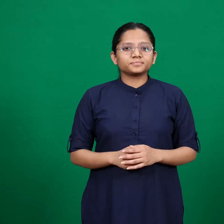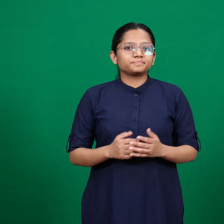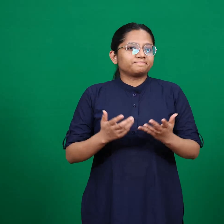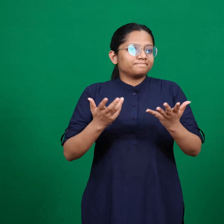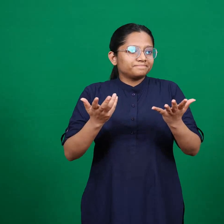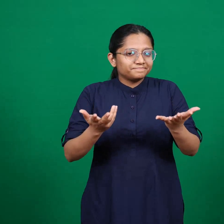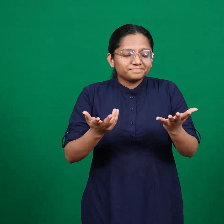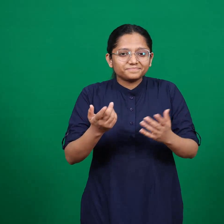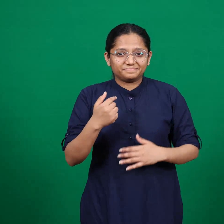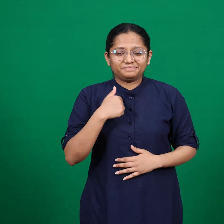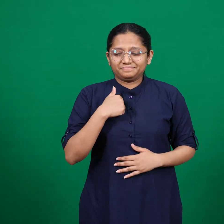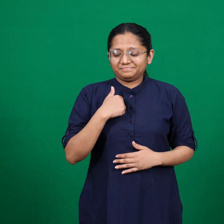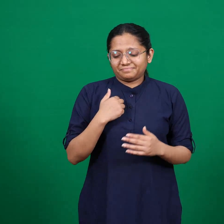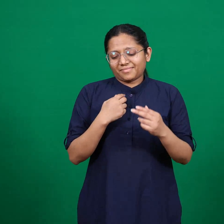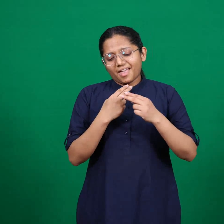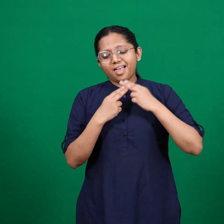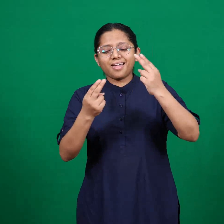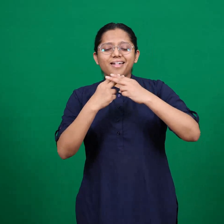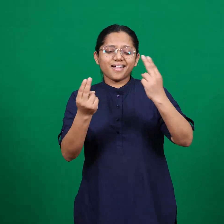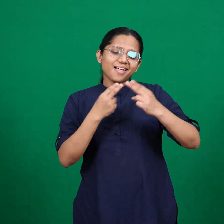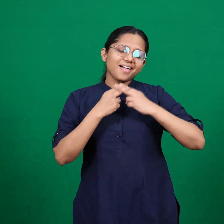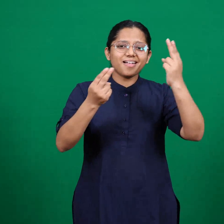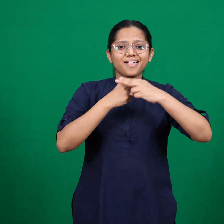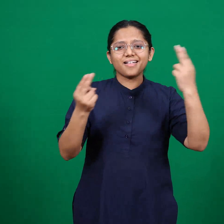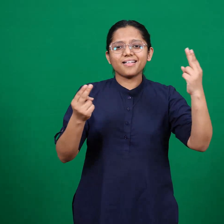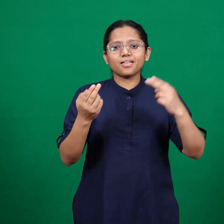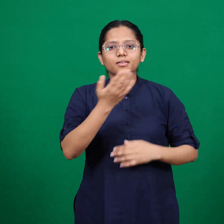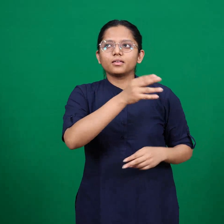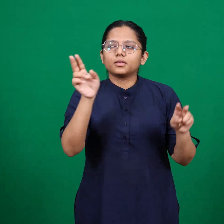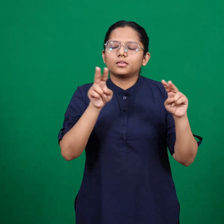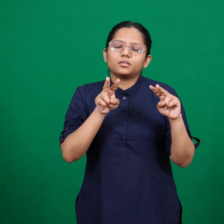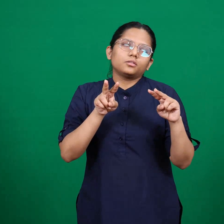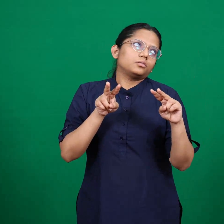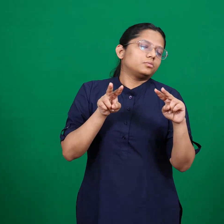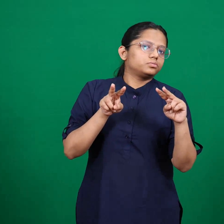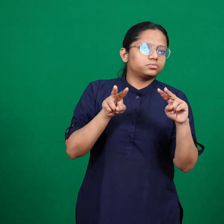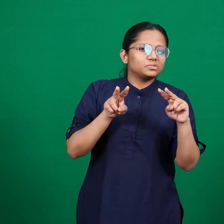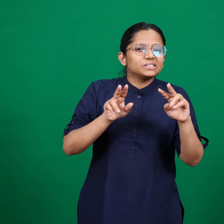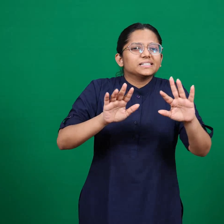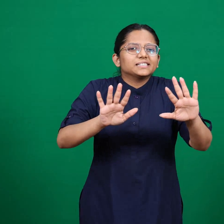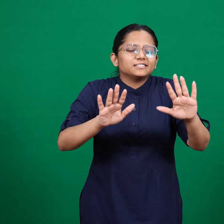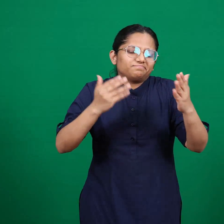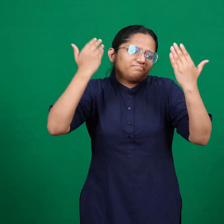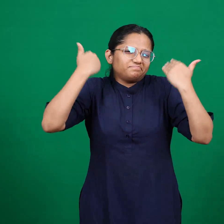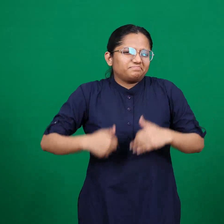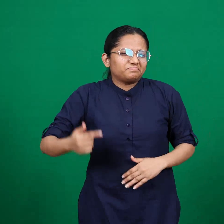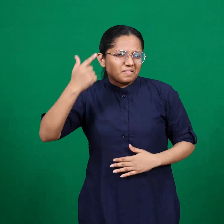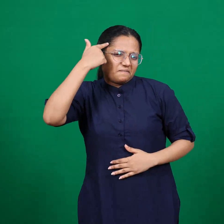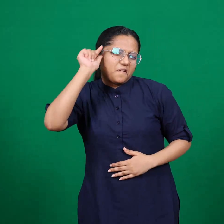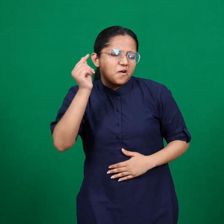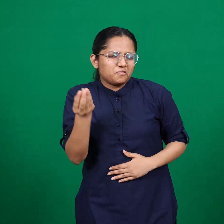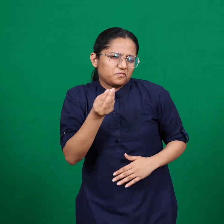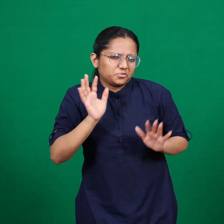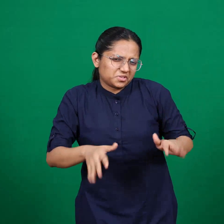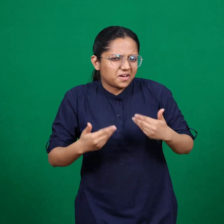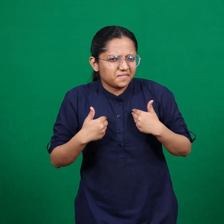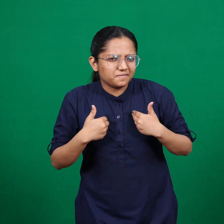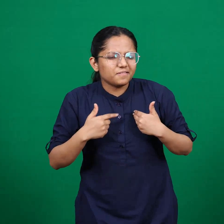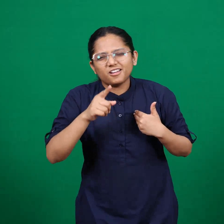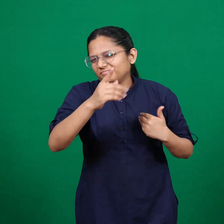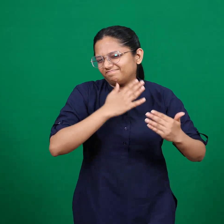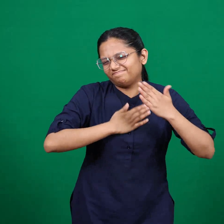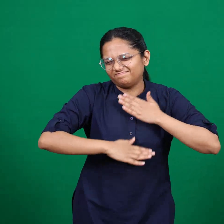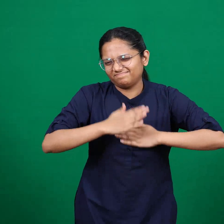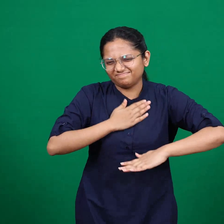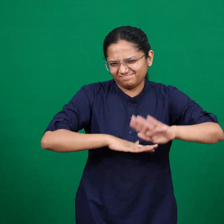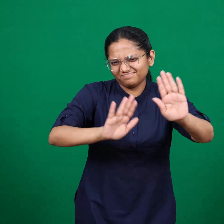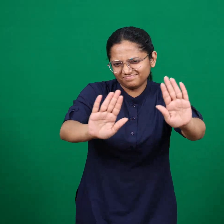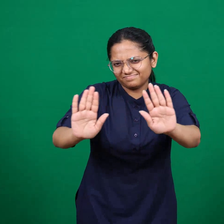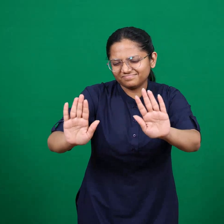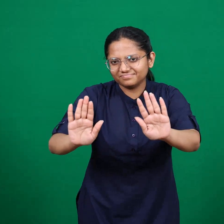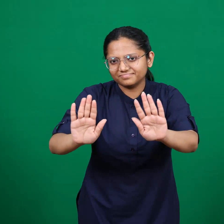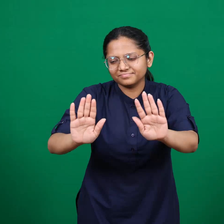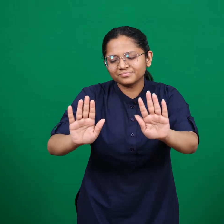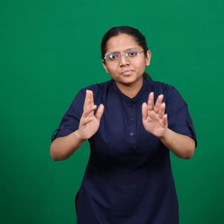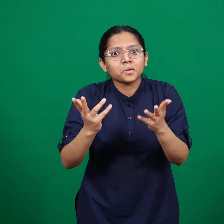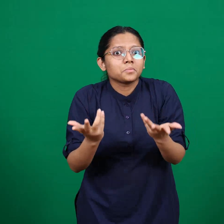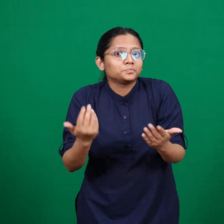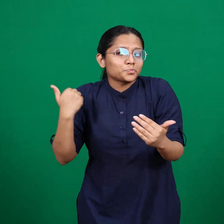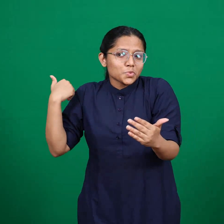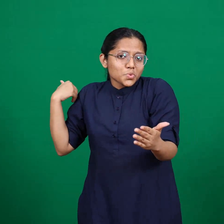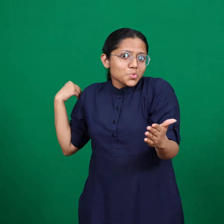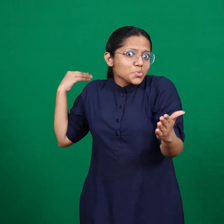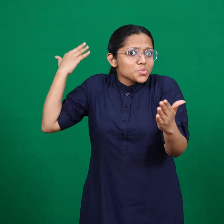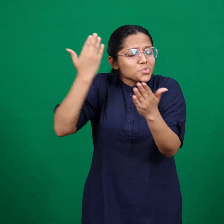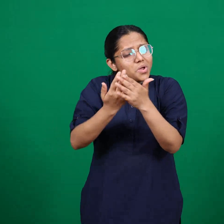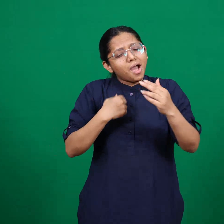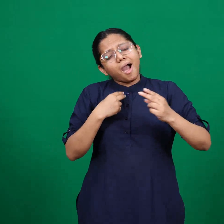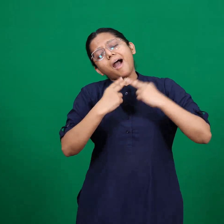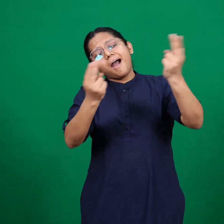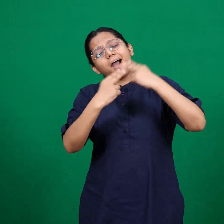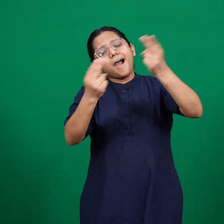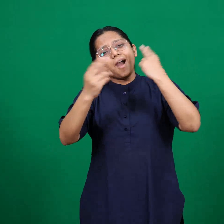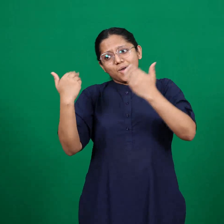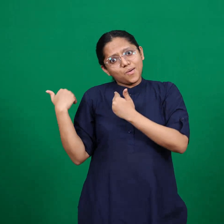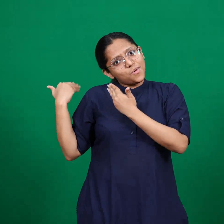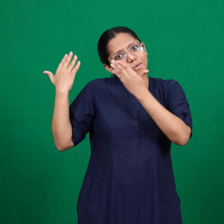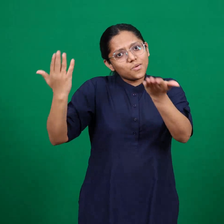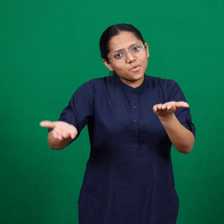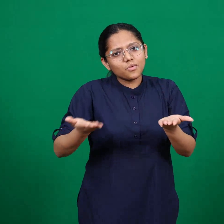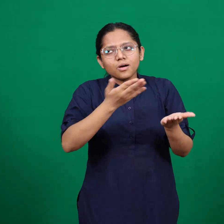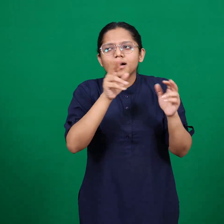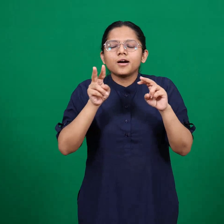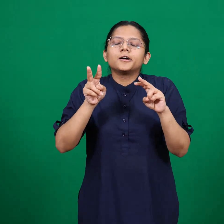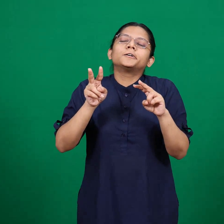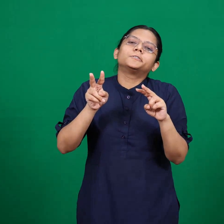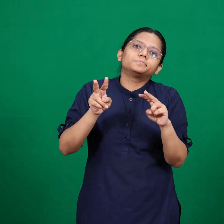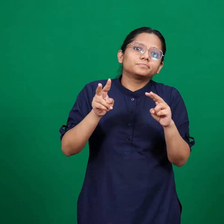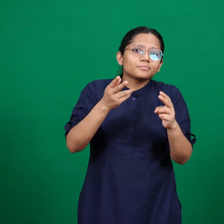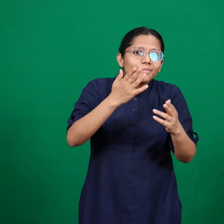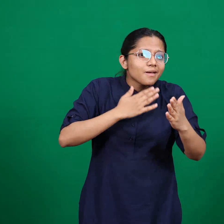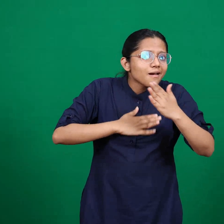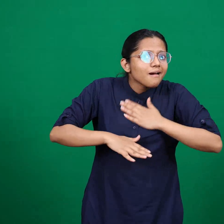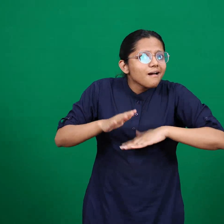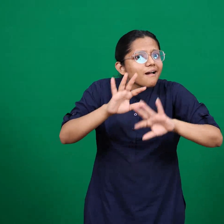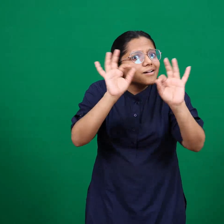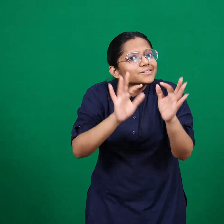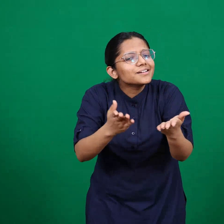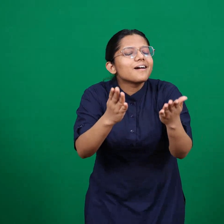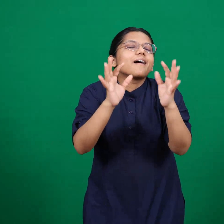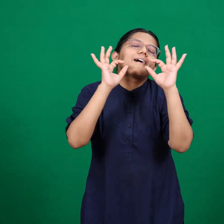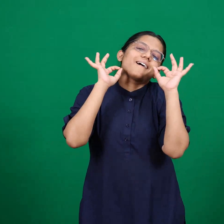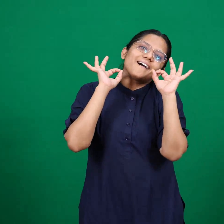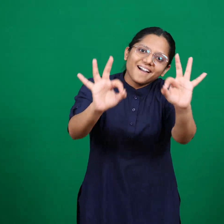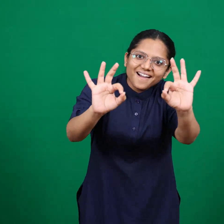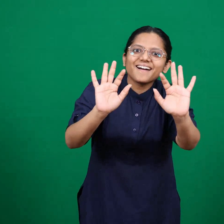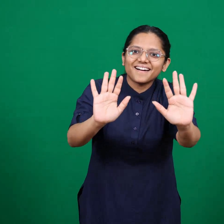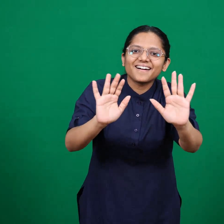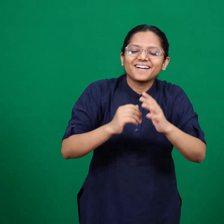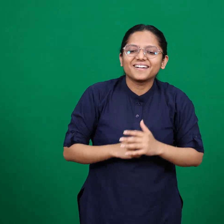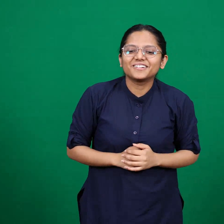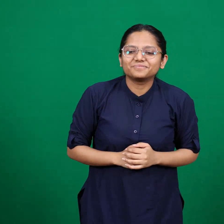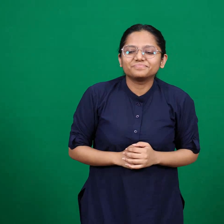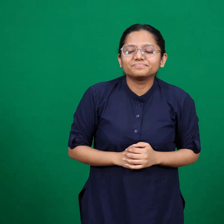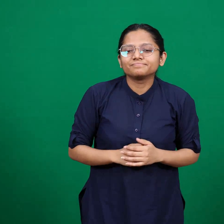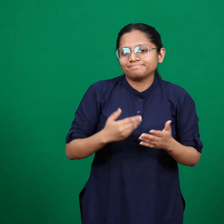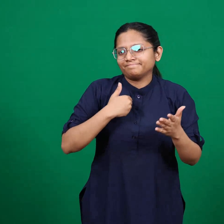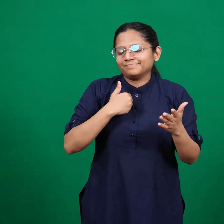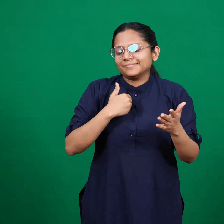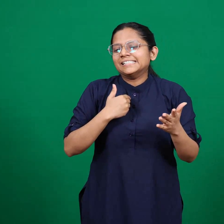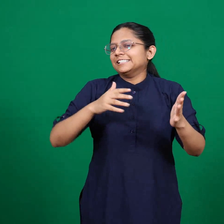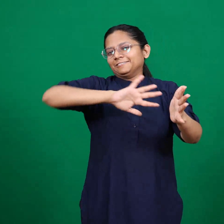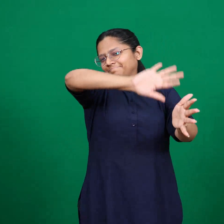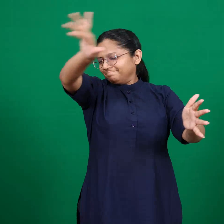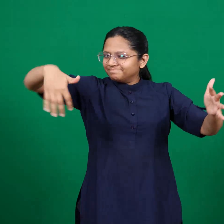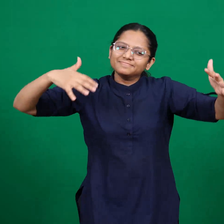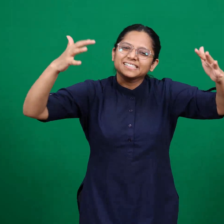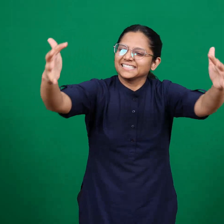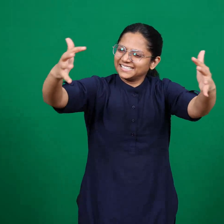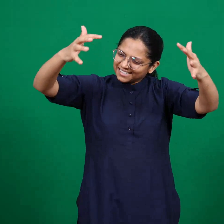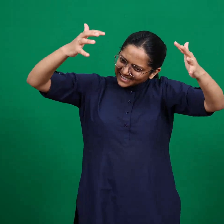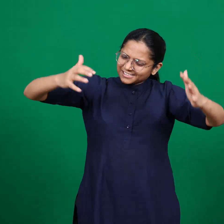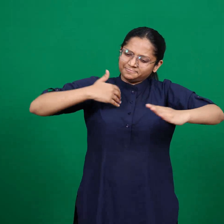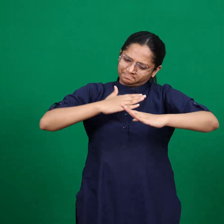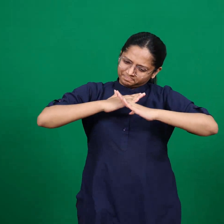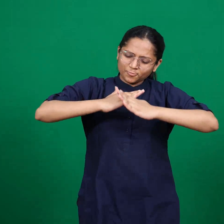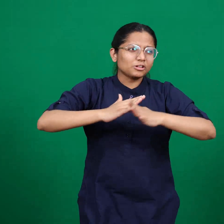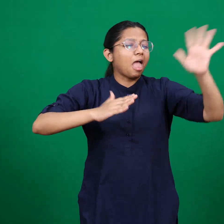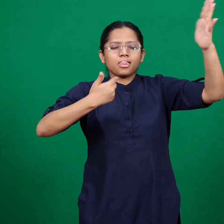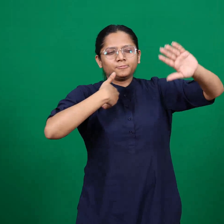I hope you will bear with a little of my foolishness, but you are already doing that.